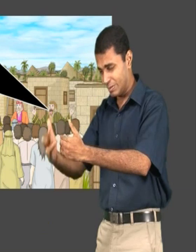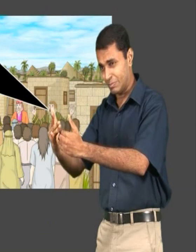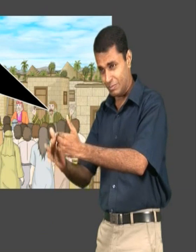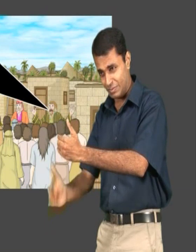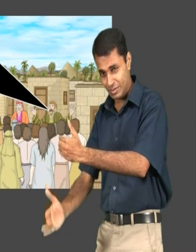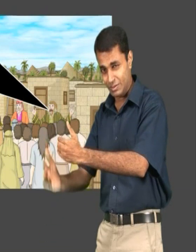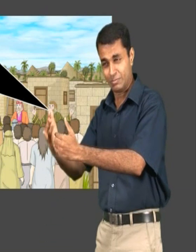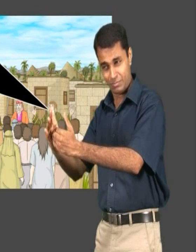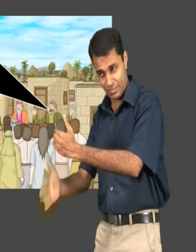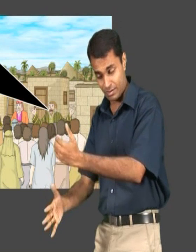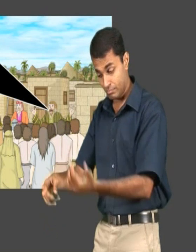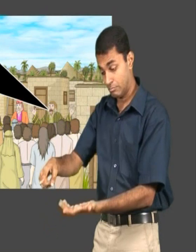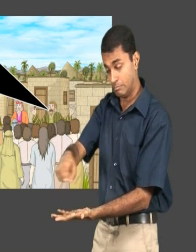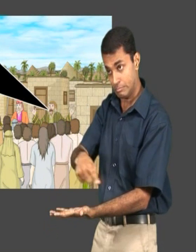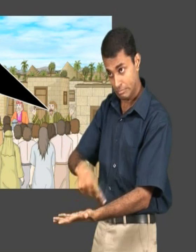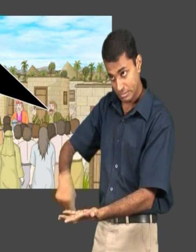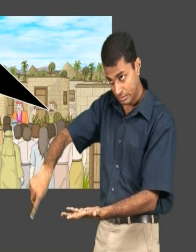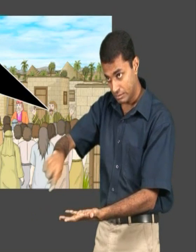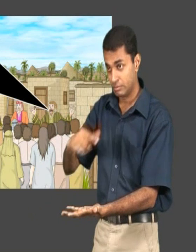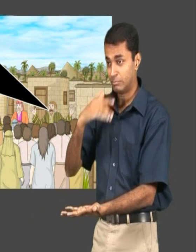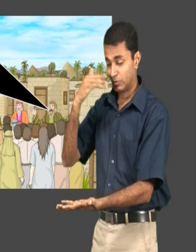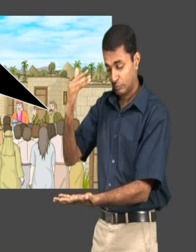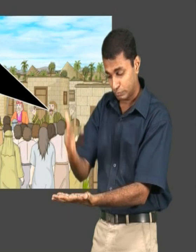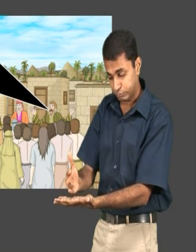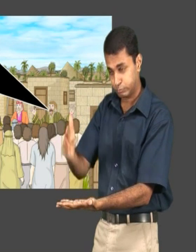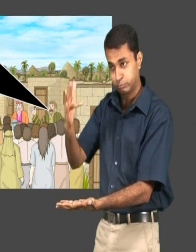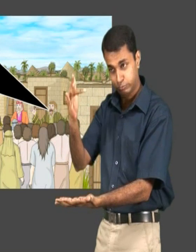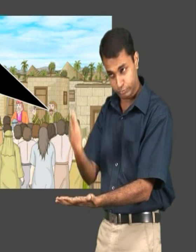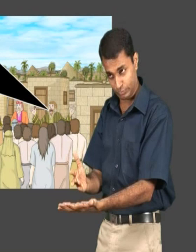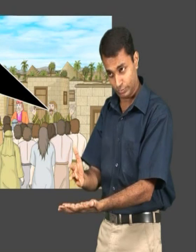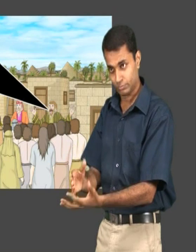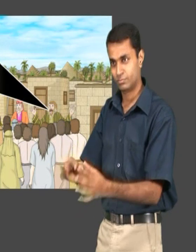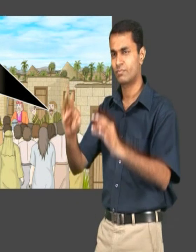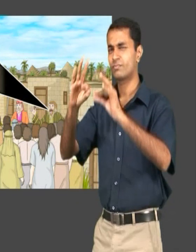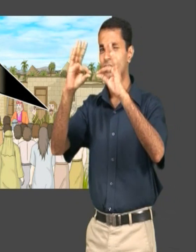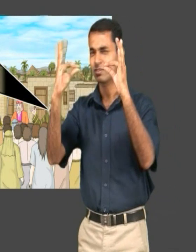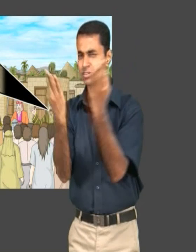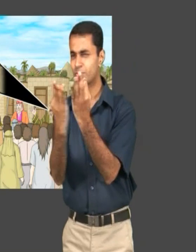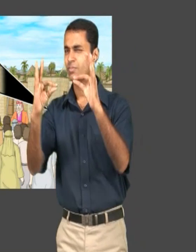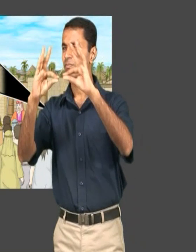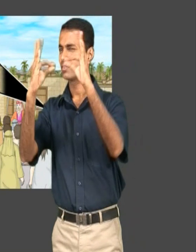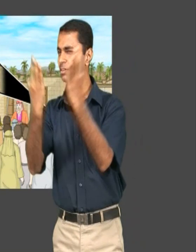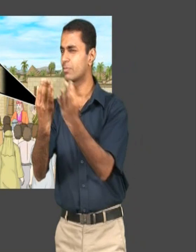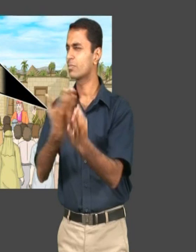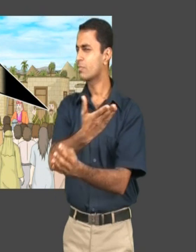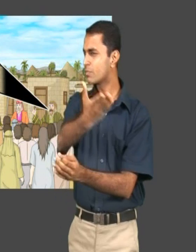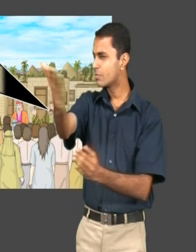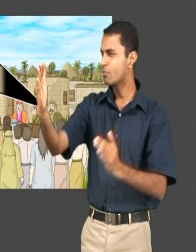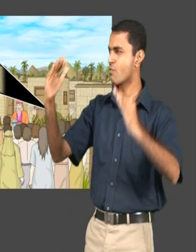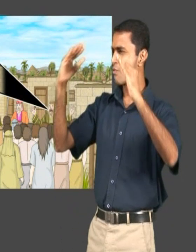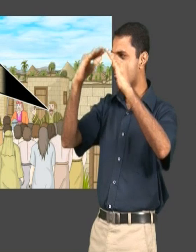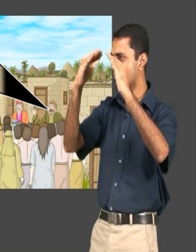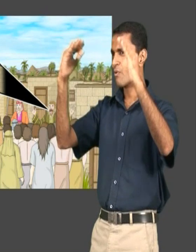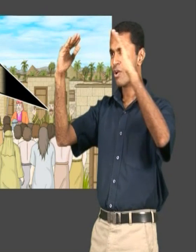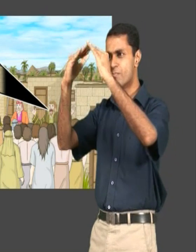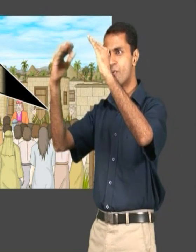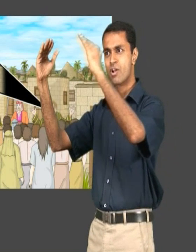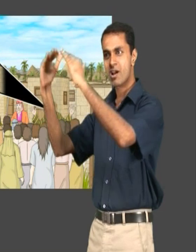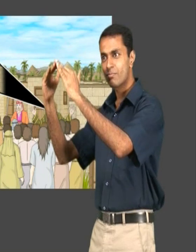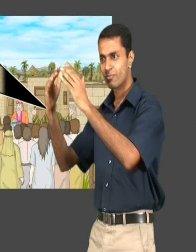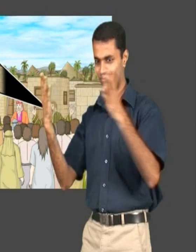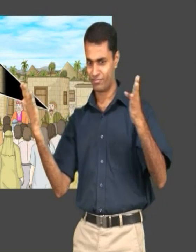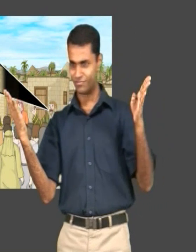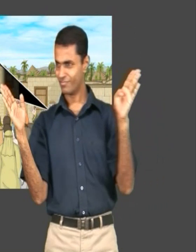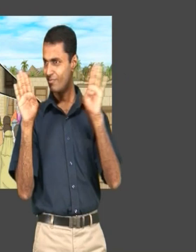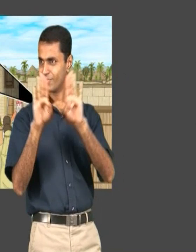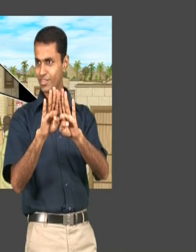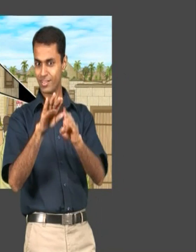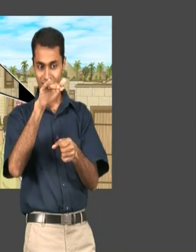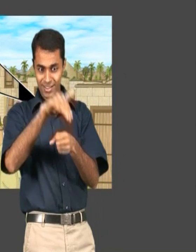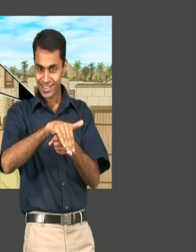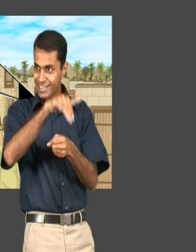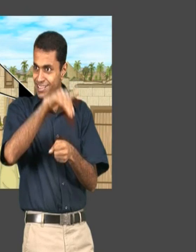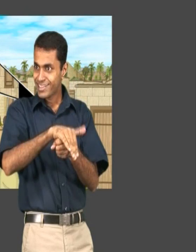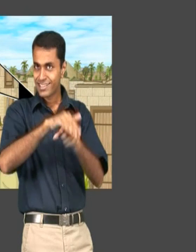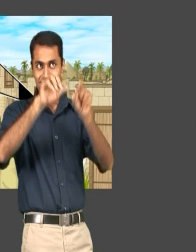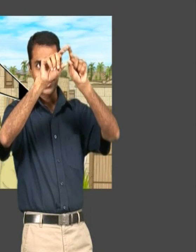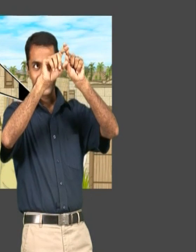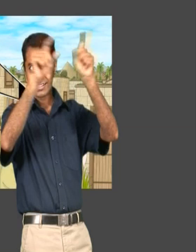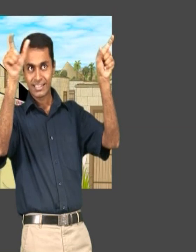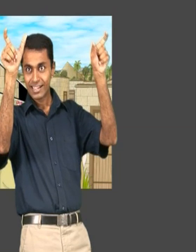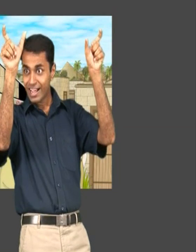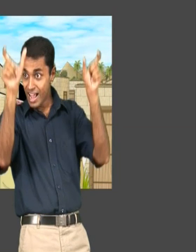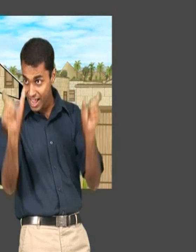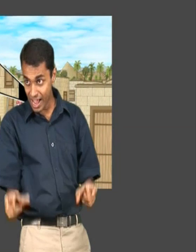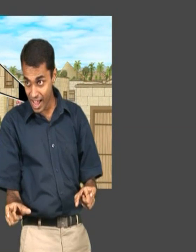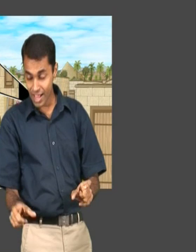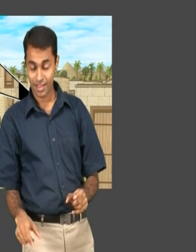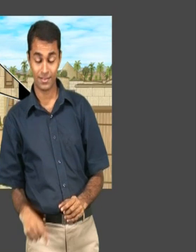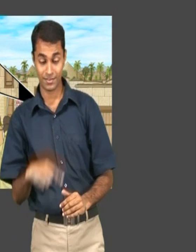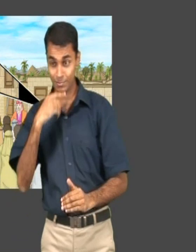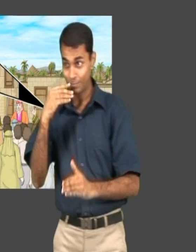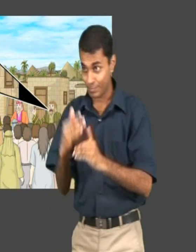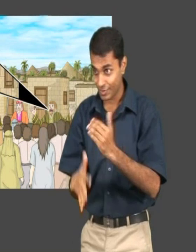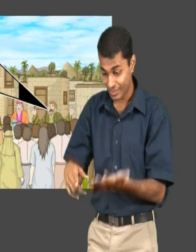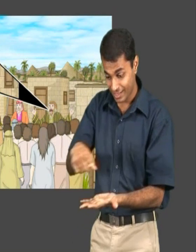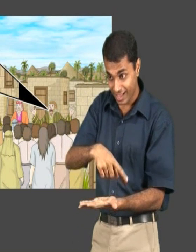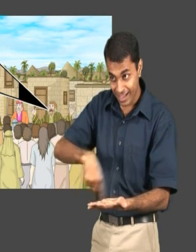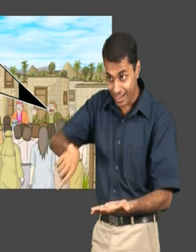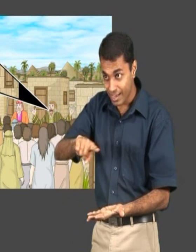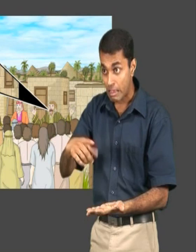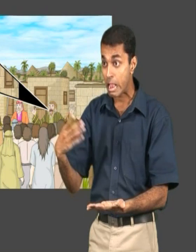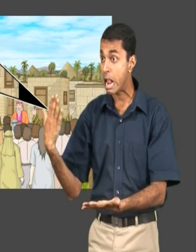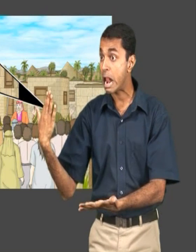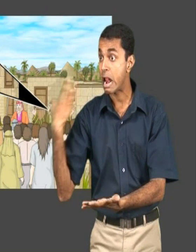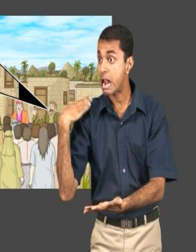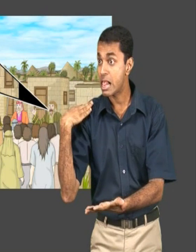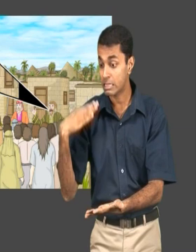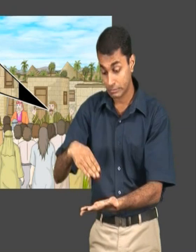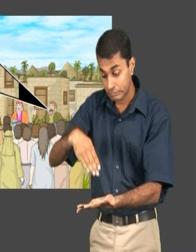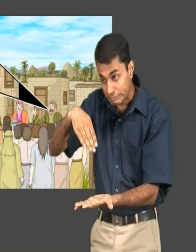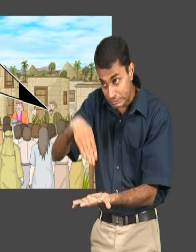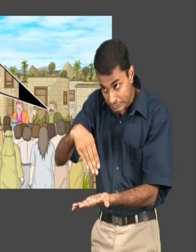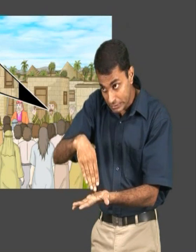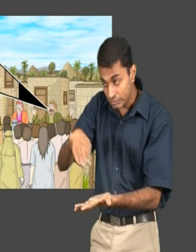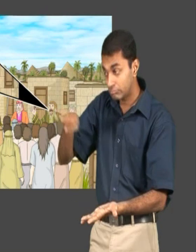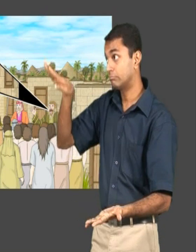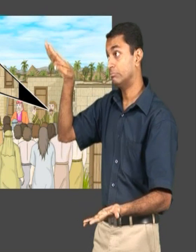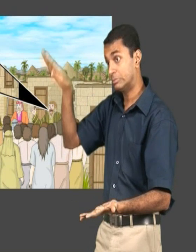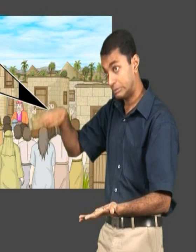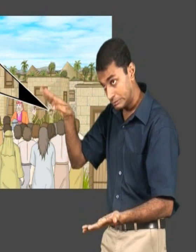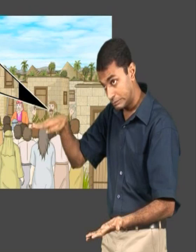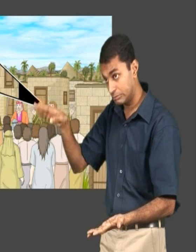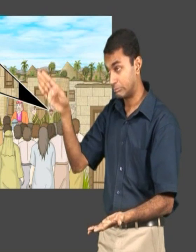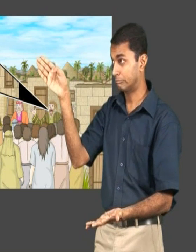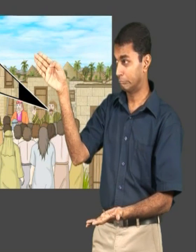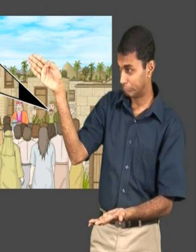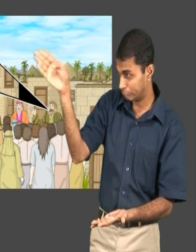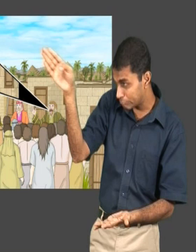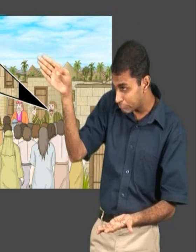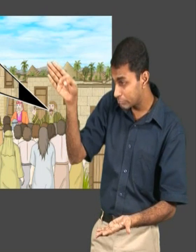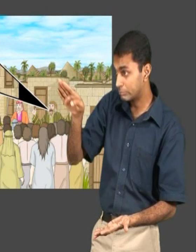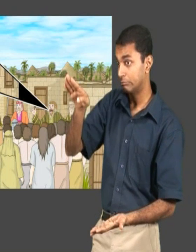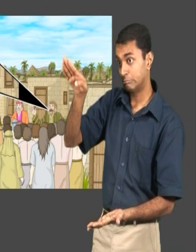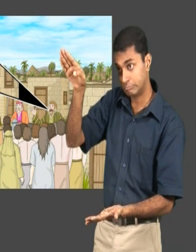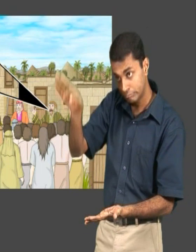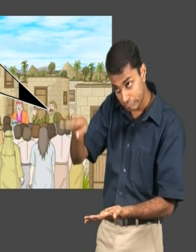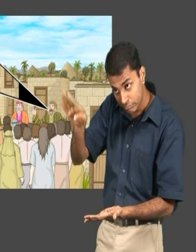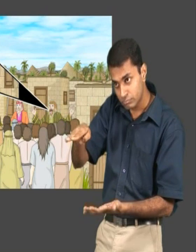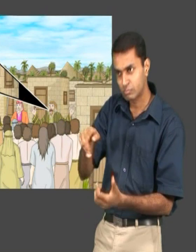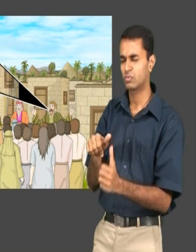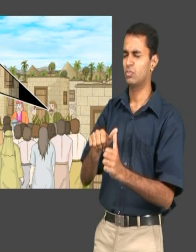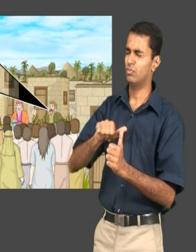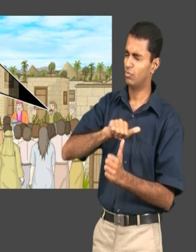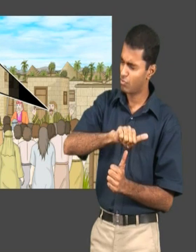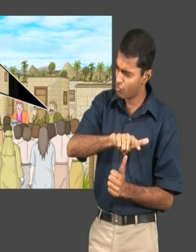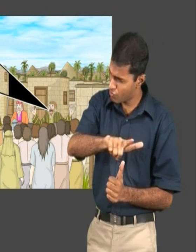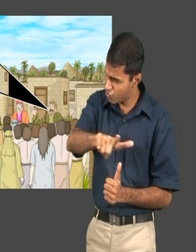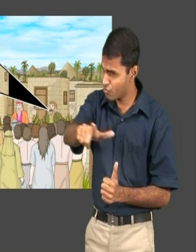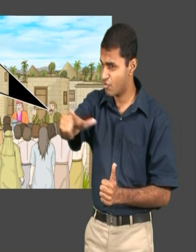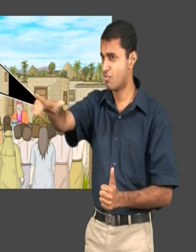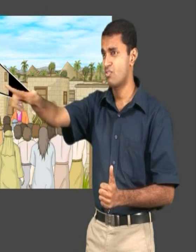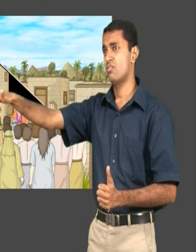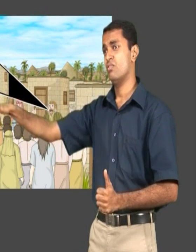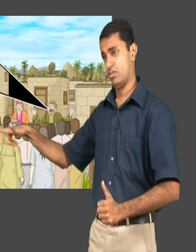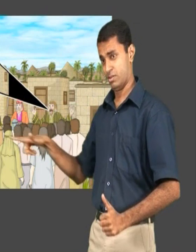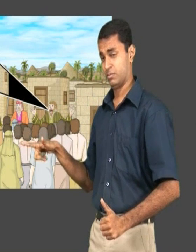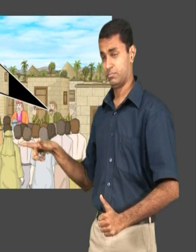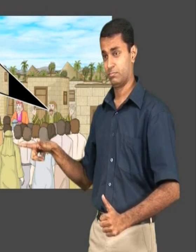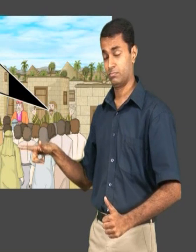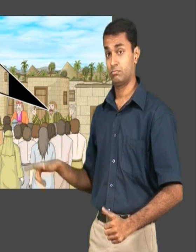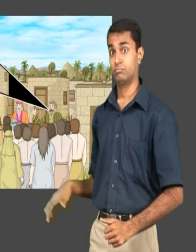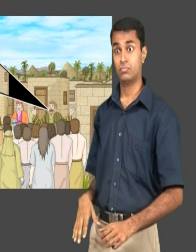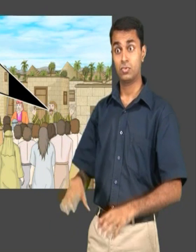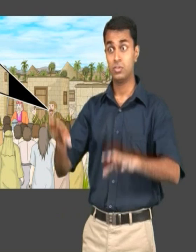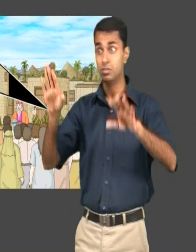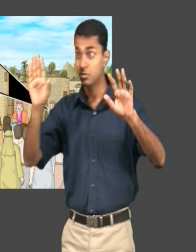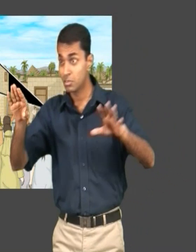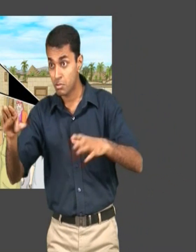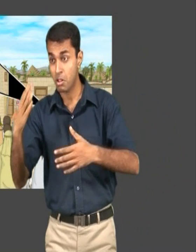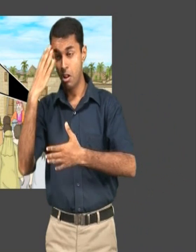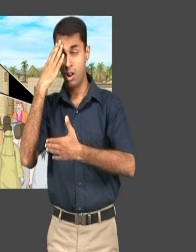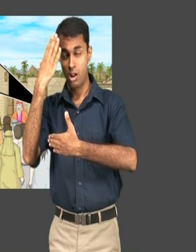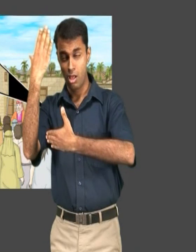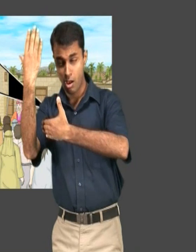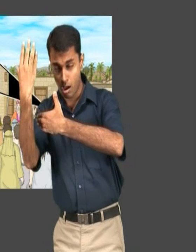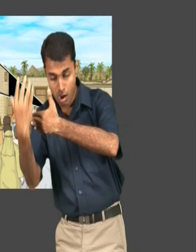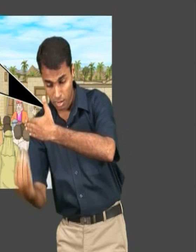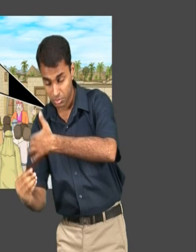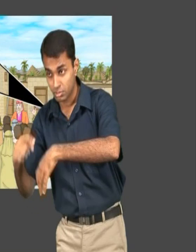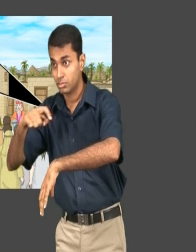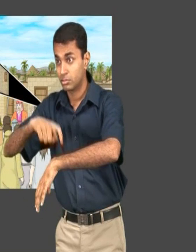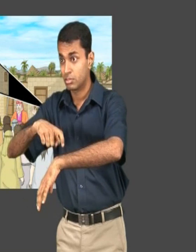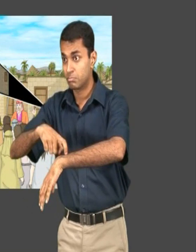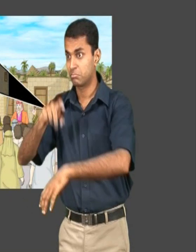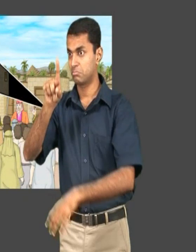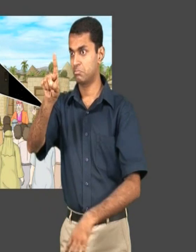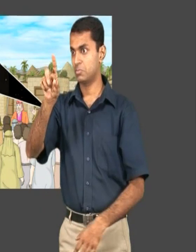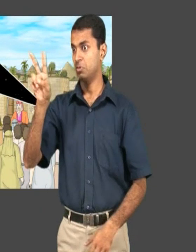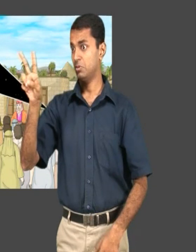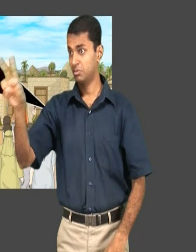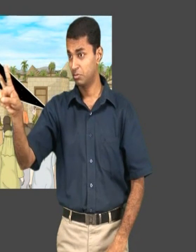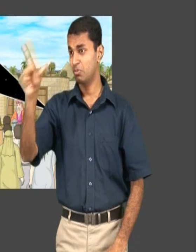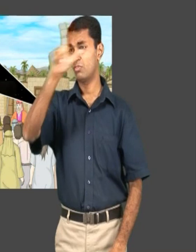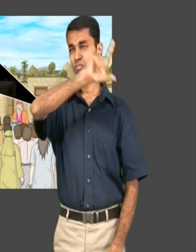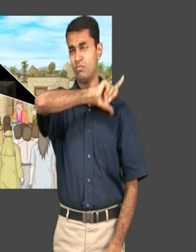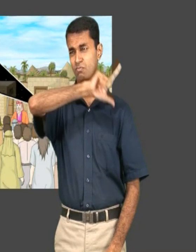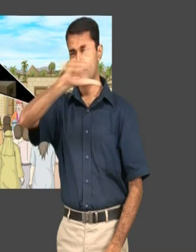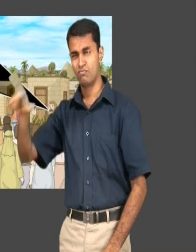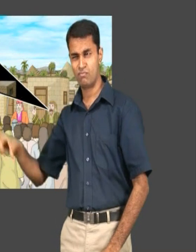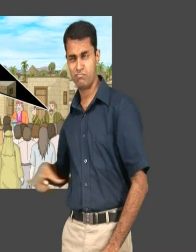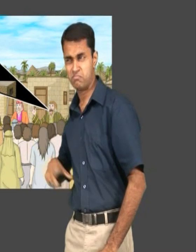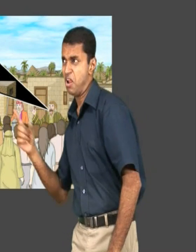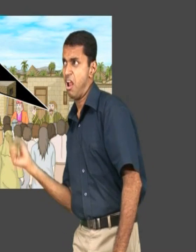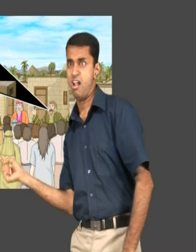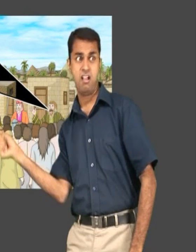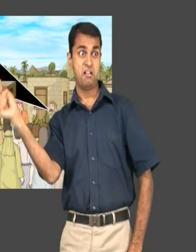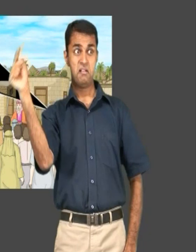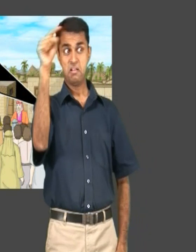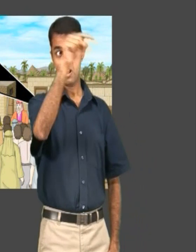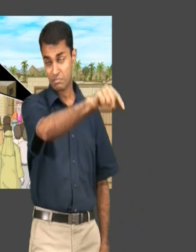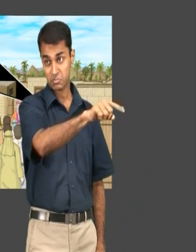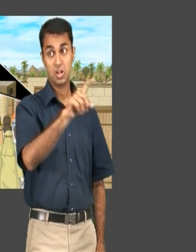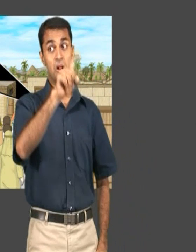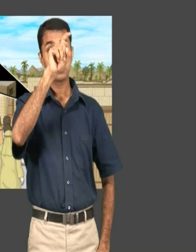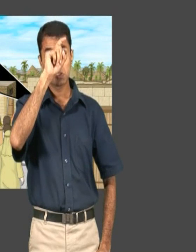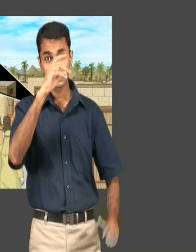Take a cluster of hyssop, dip it into the blood in the basin, and brush the blood on the top and sides of the doorframe.